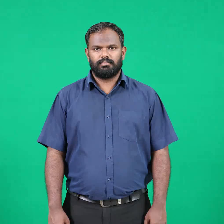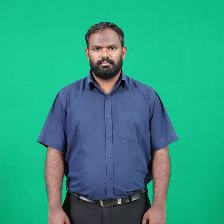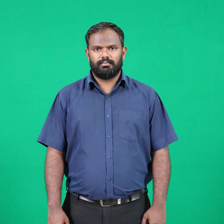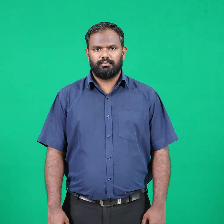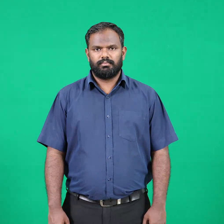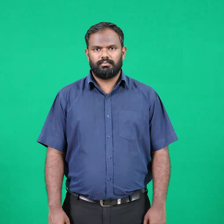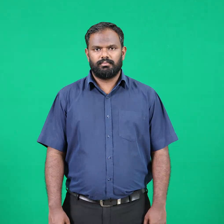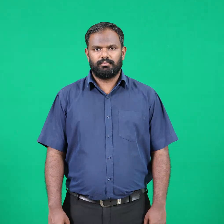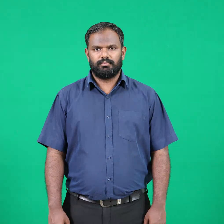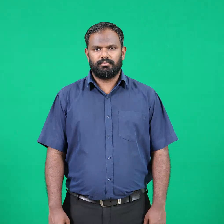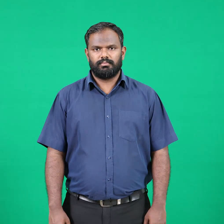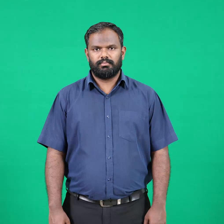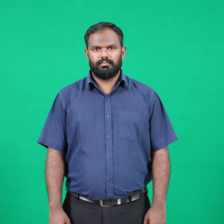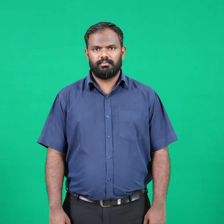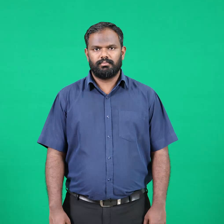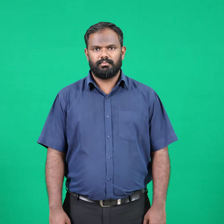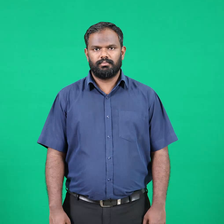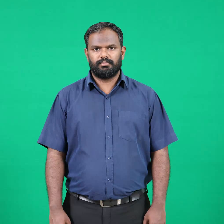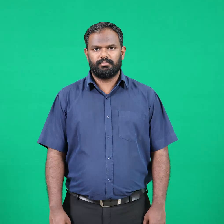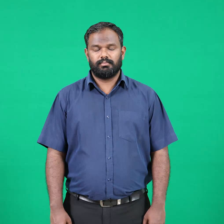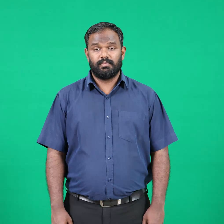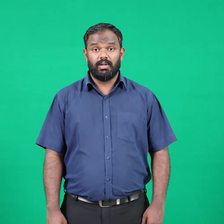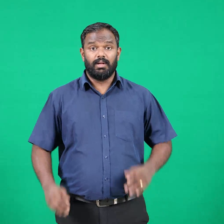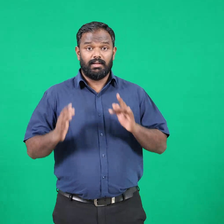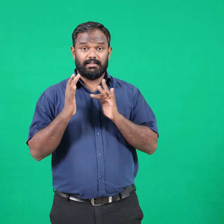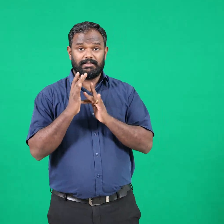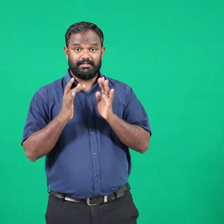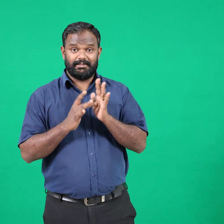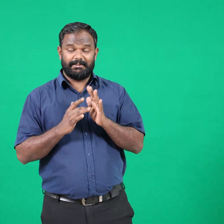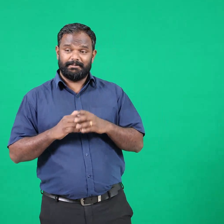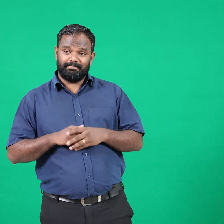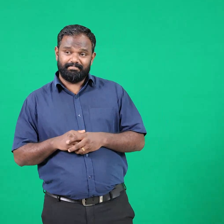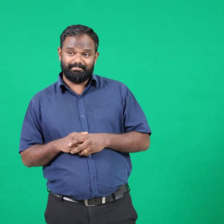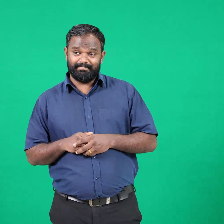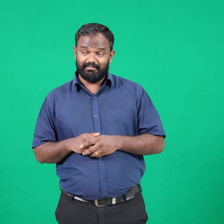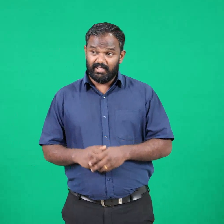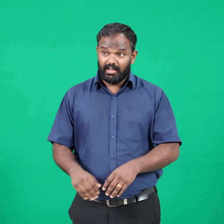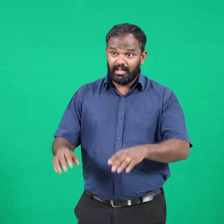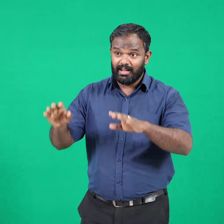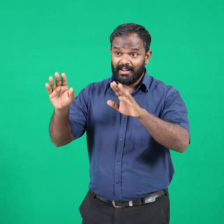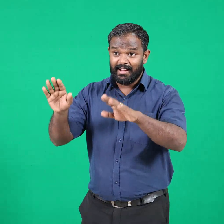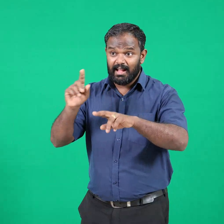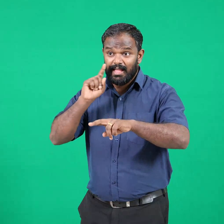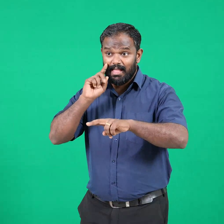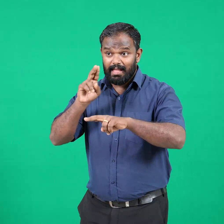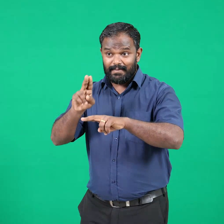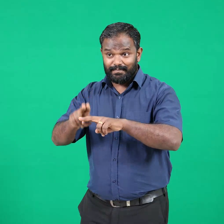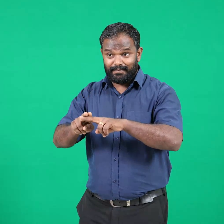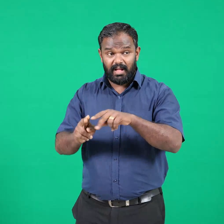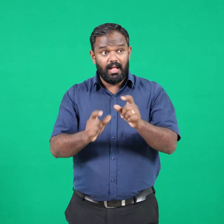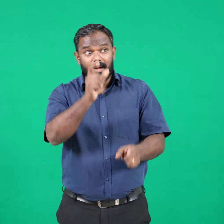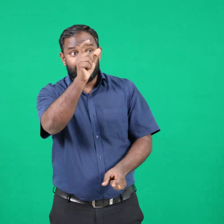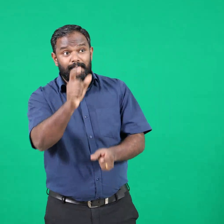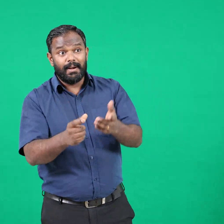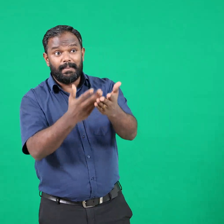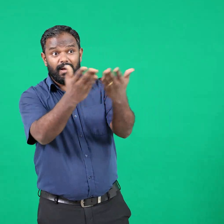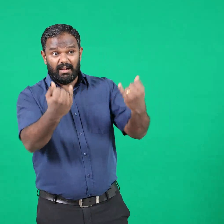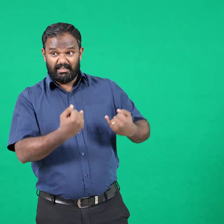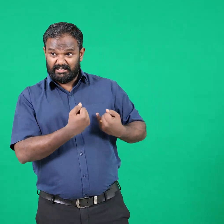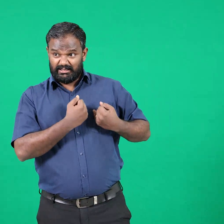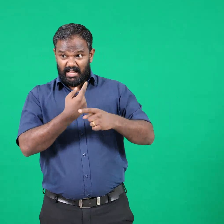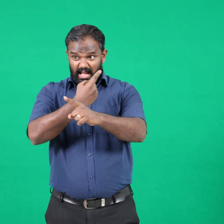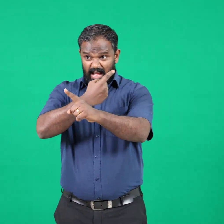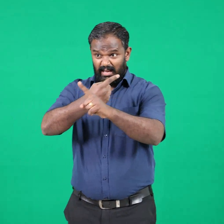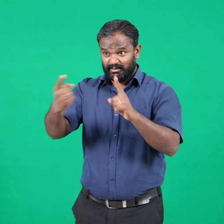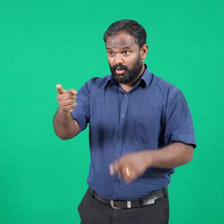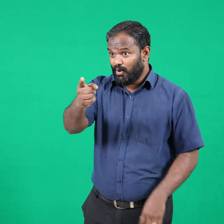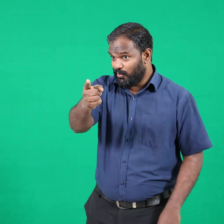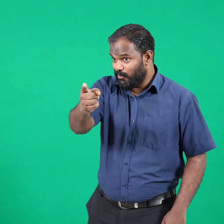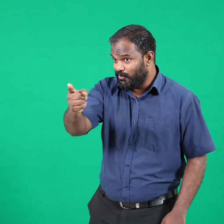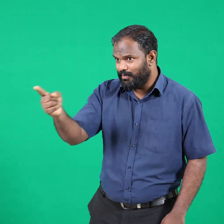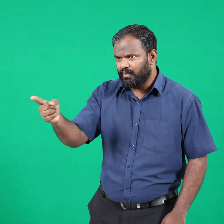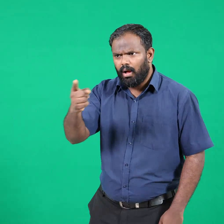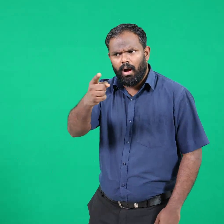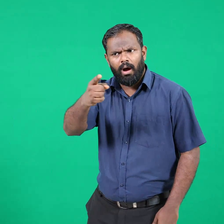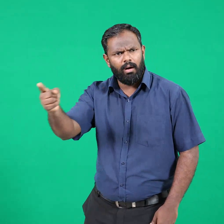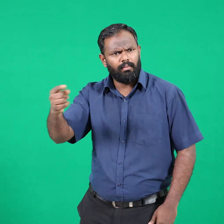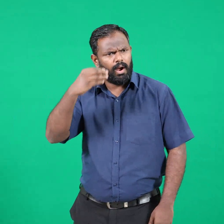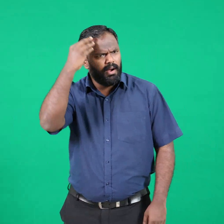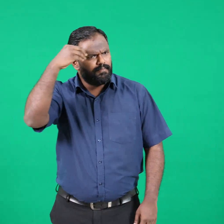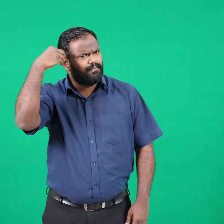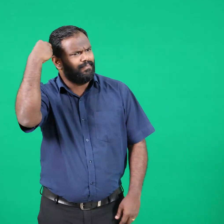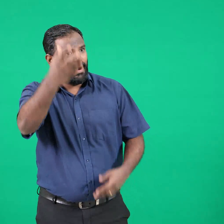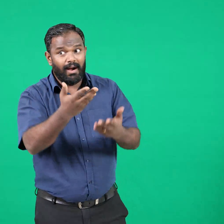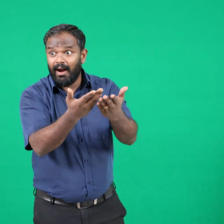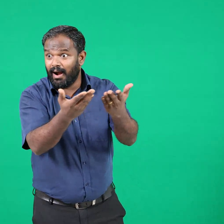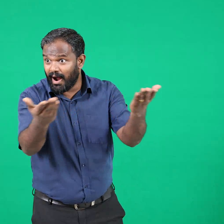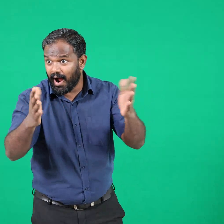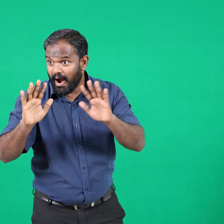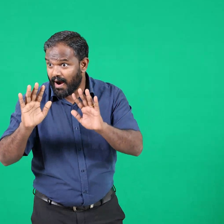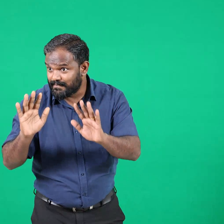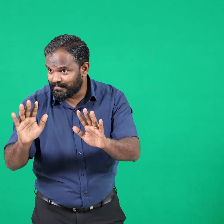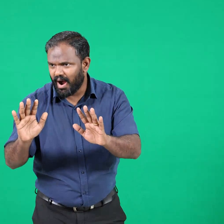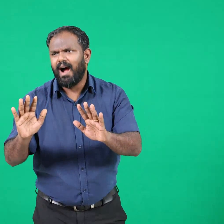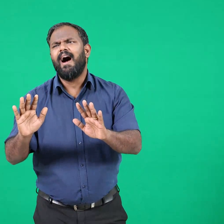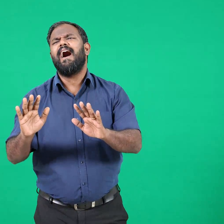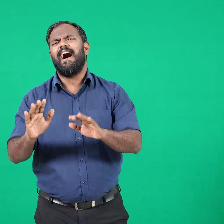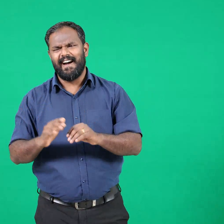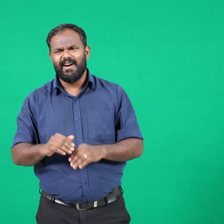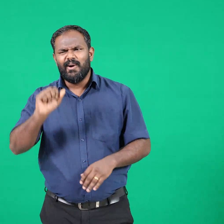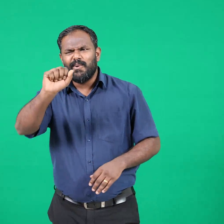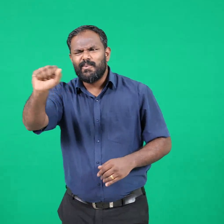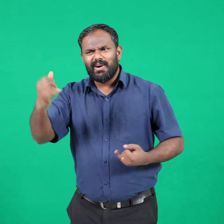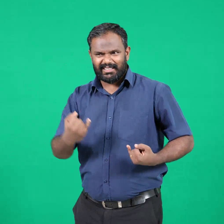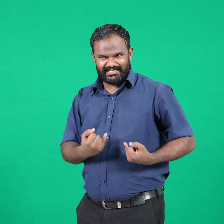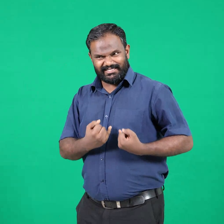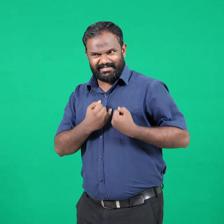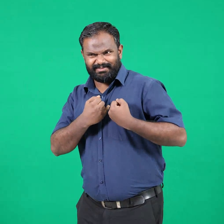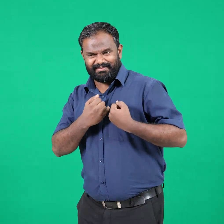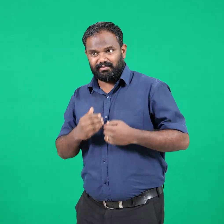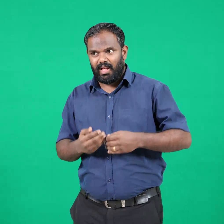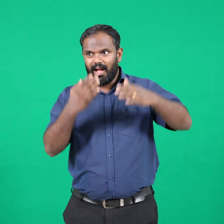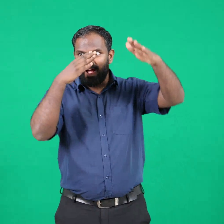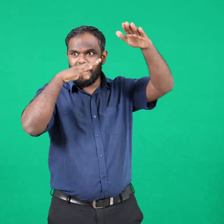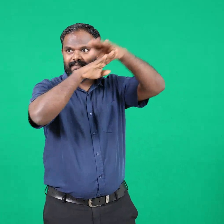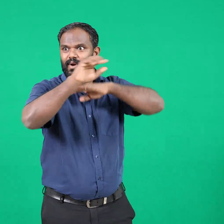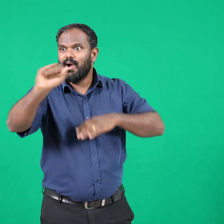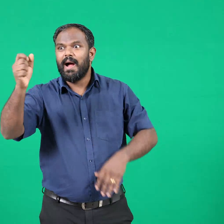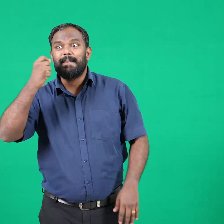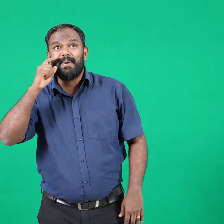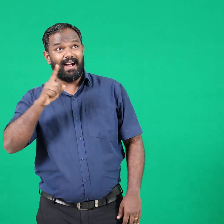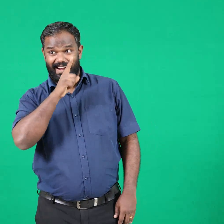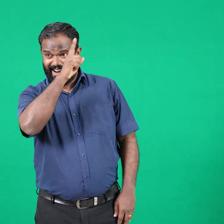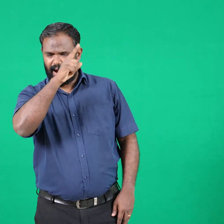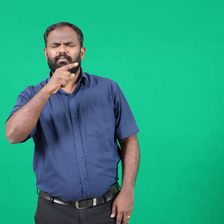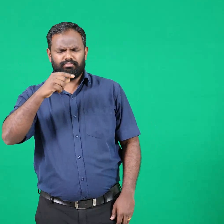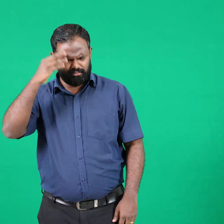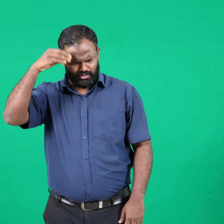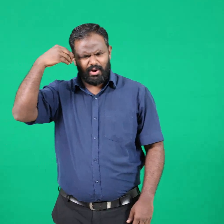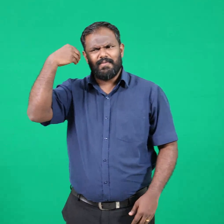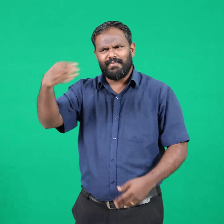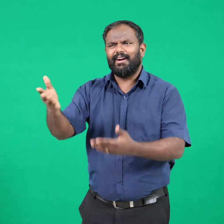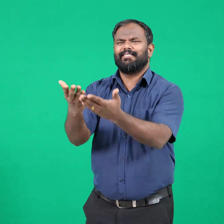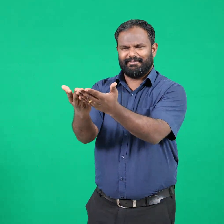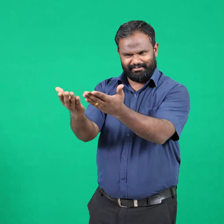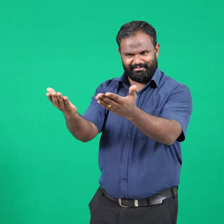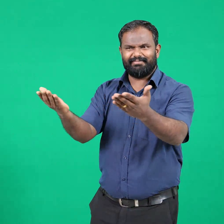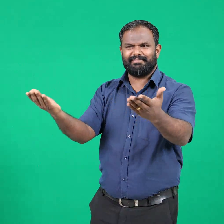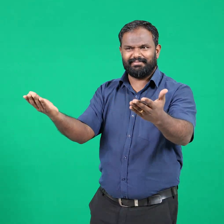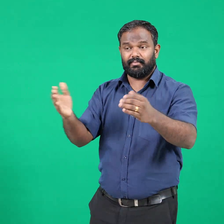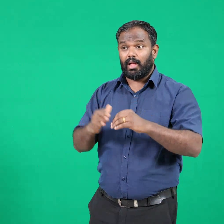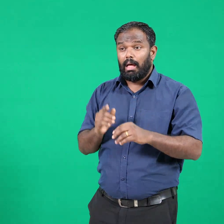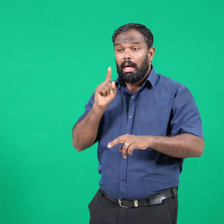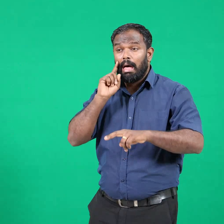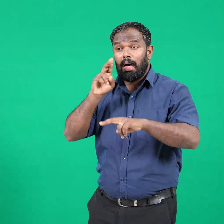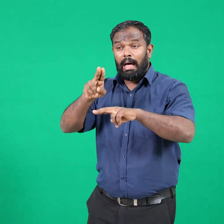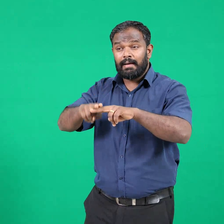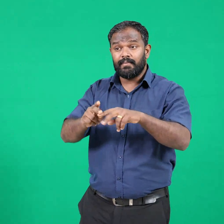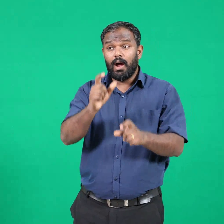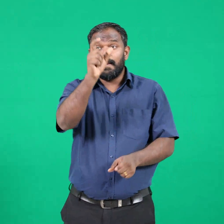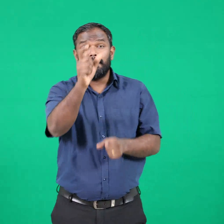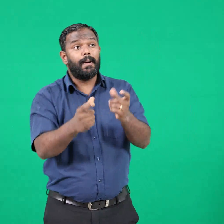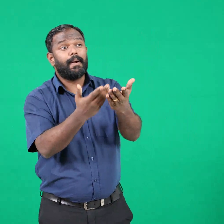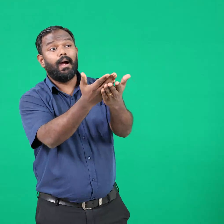For if you forgive men their trespasses, your heavenly Father will also forgive you.